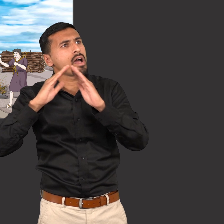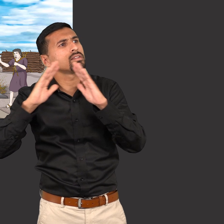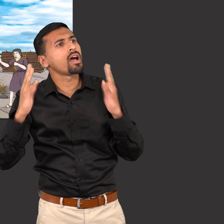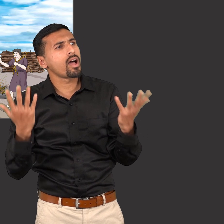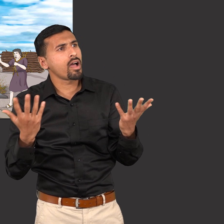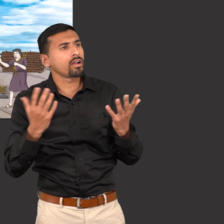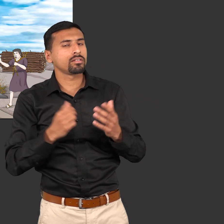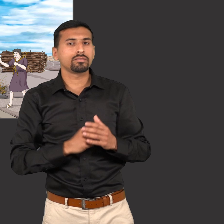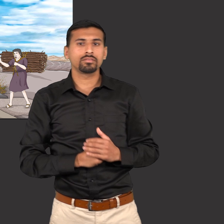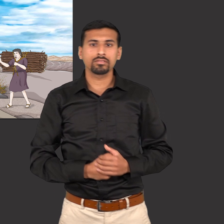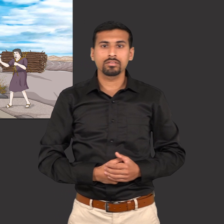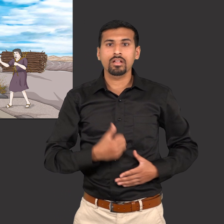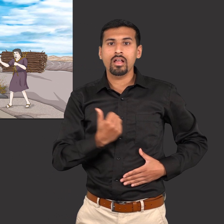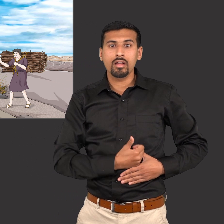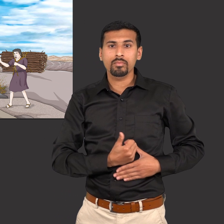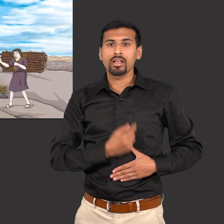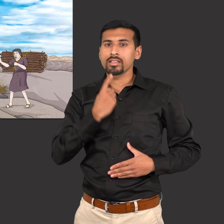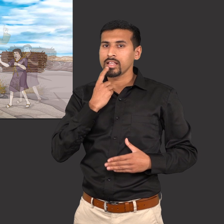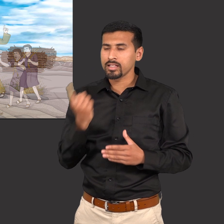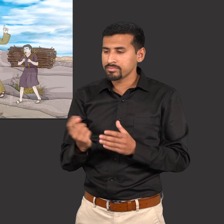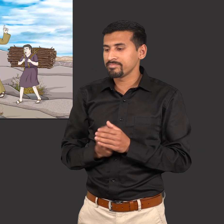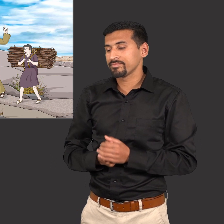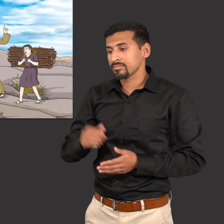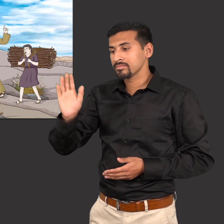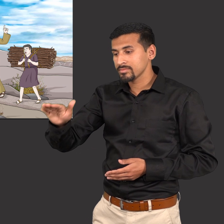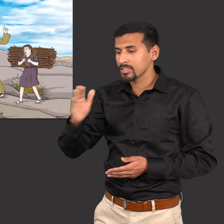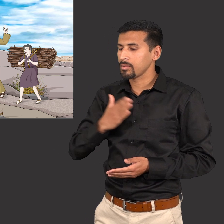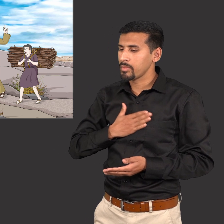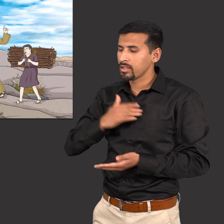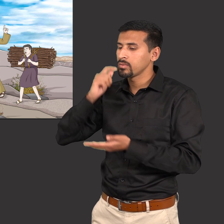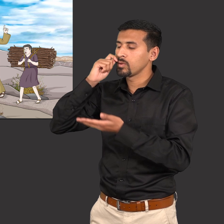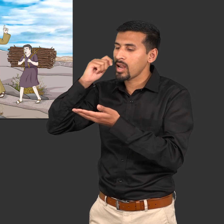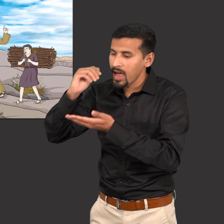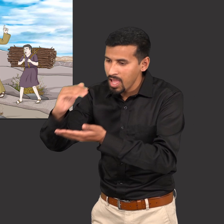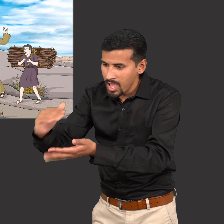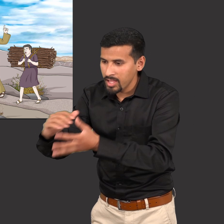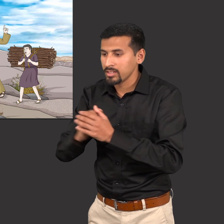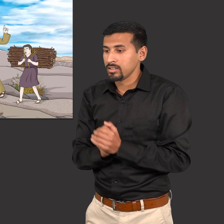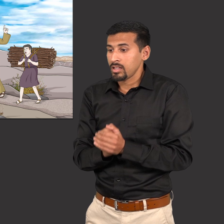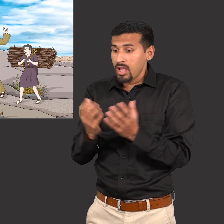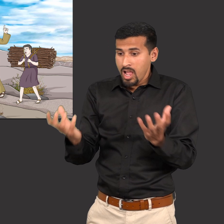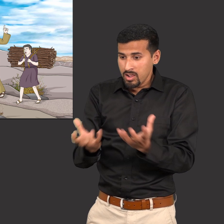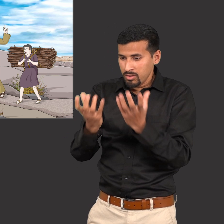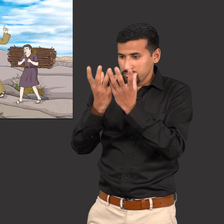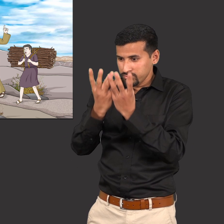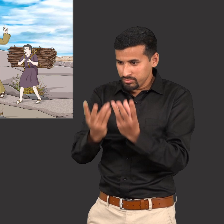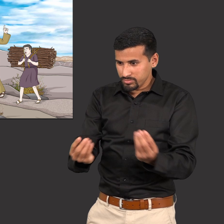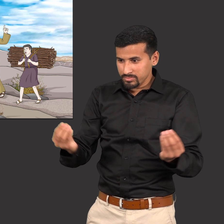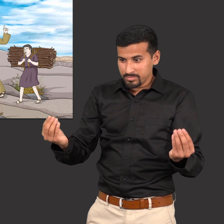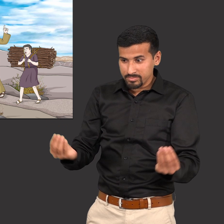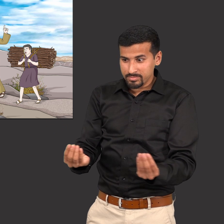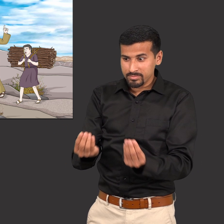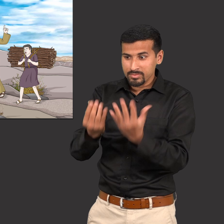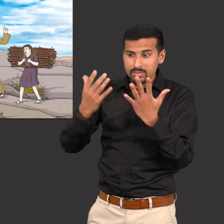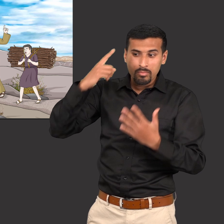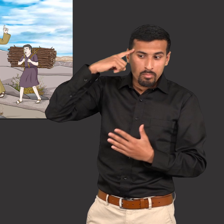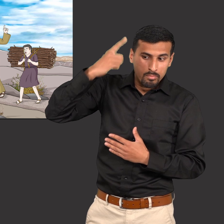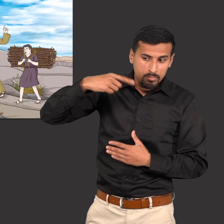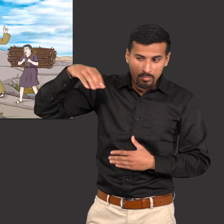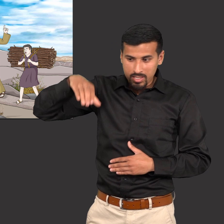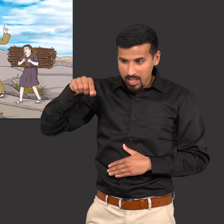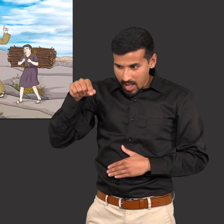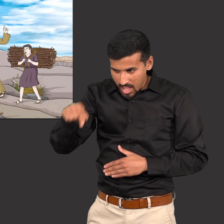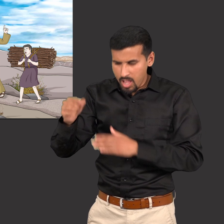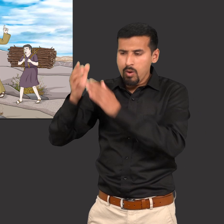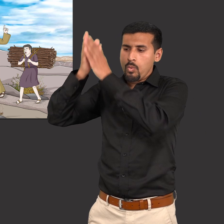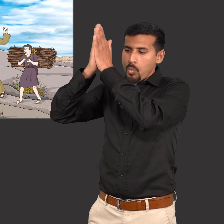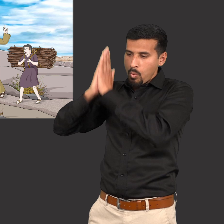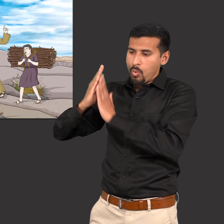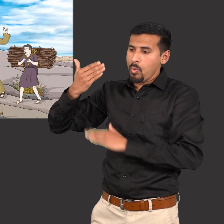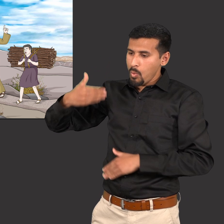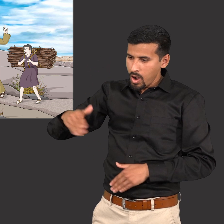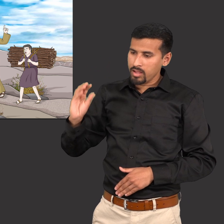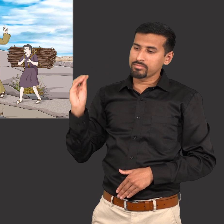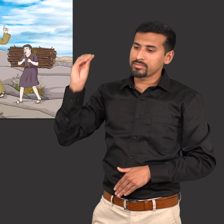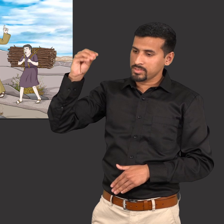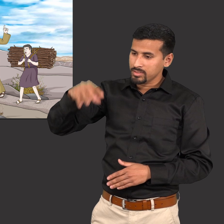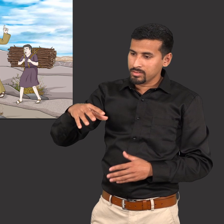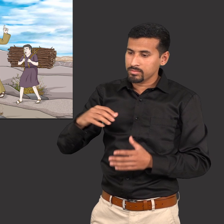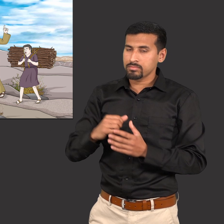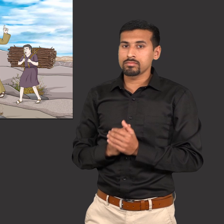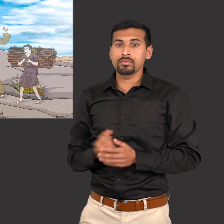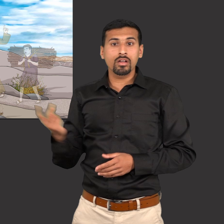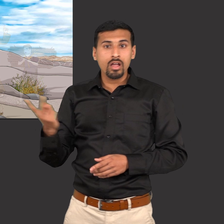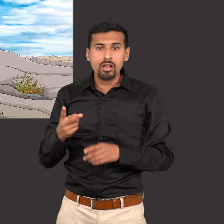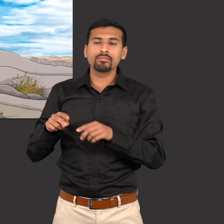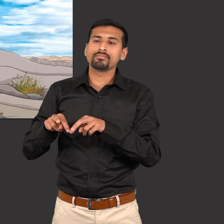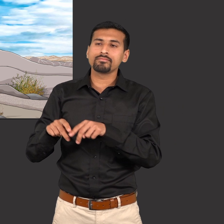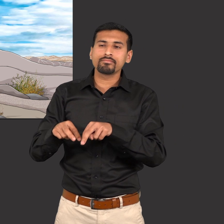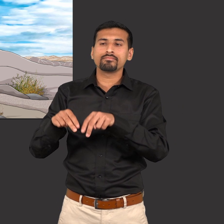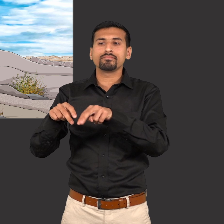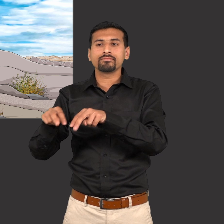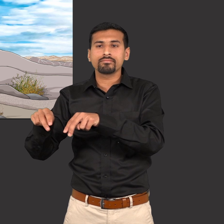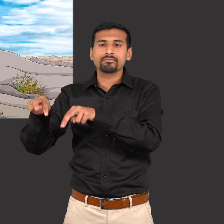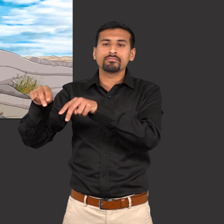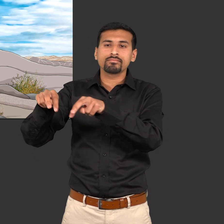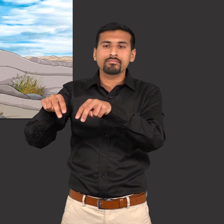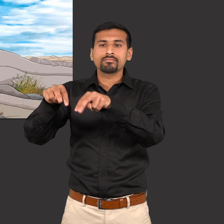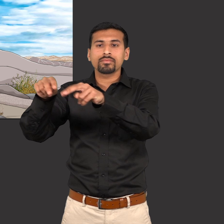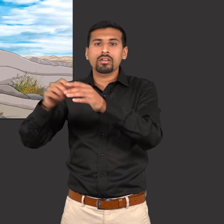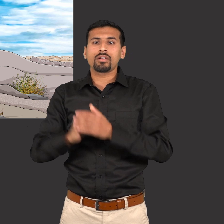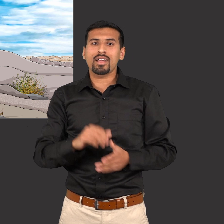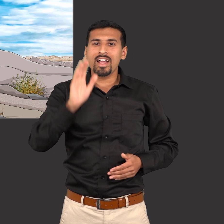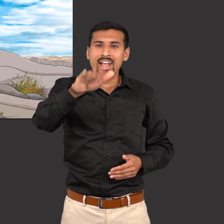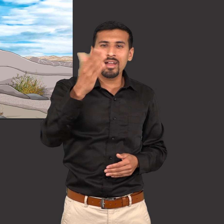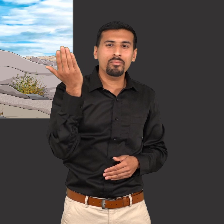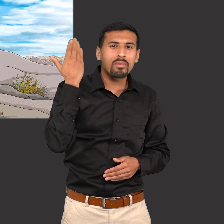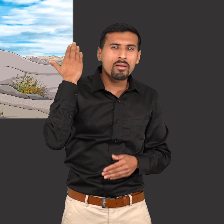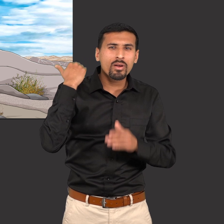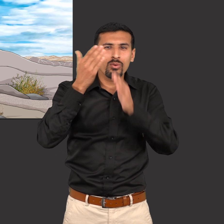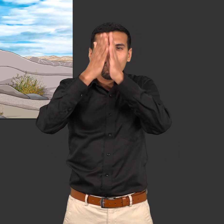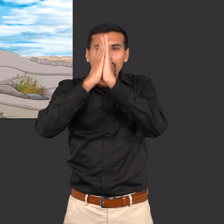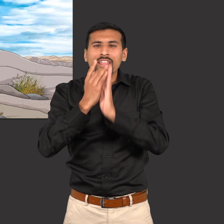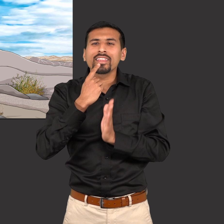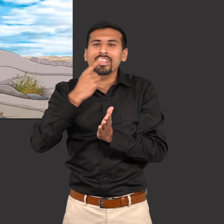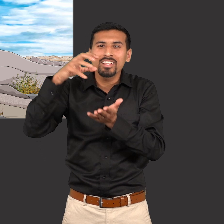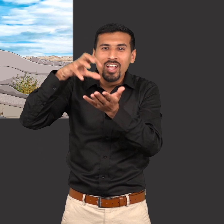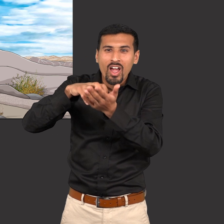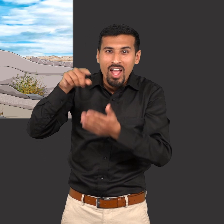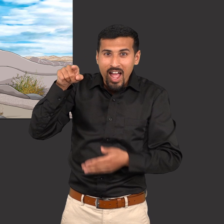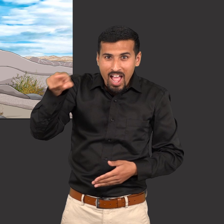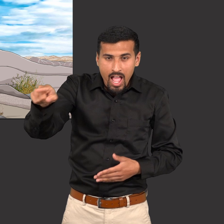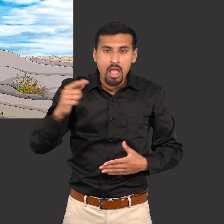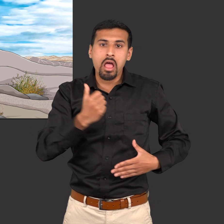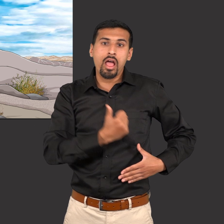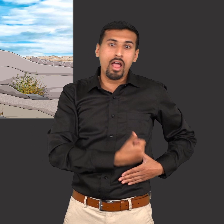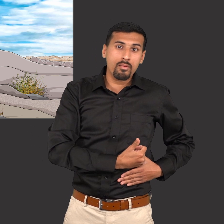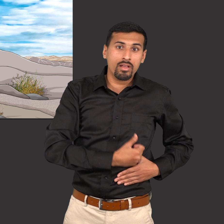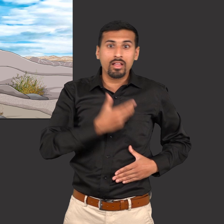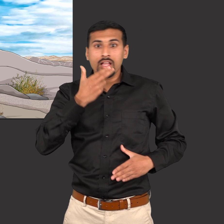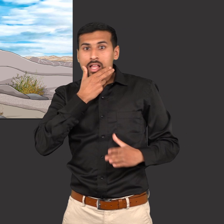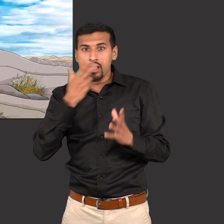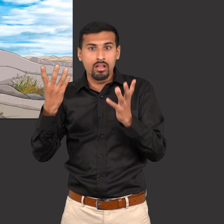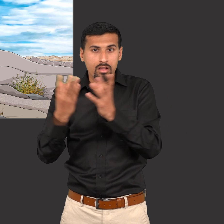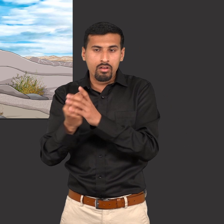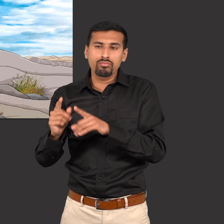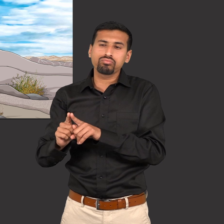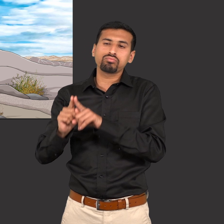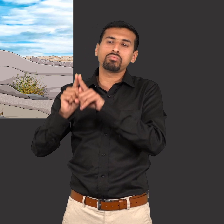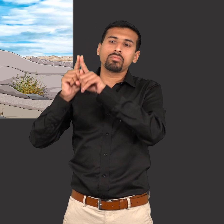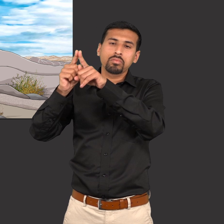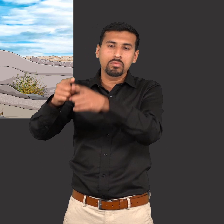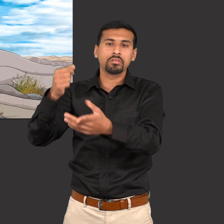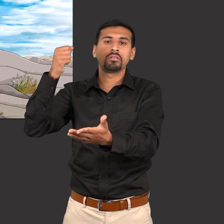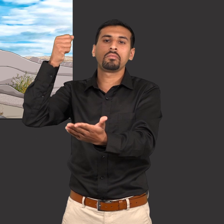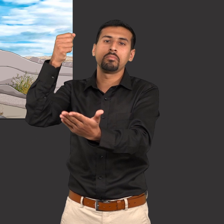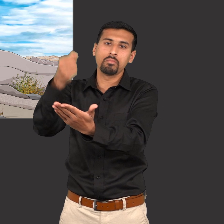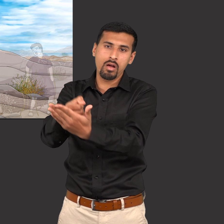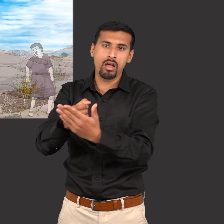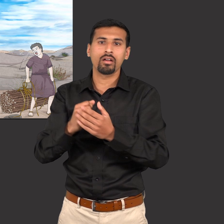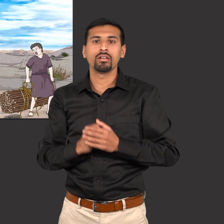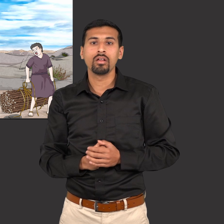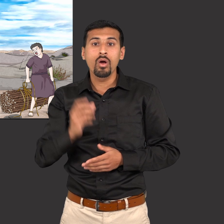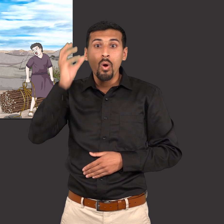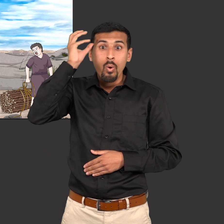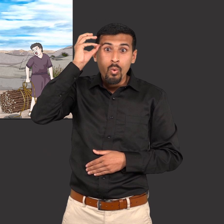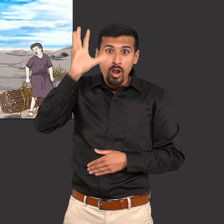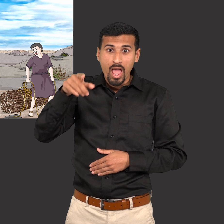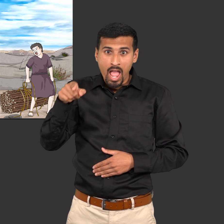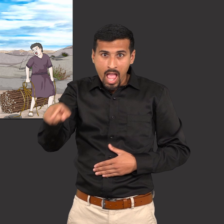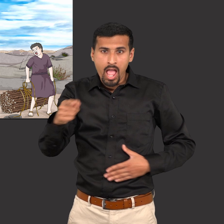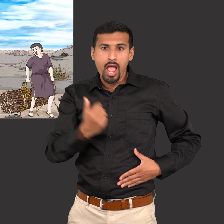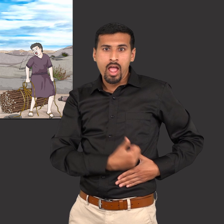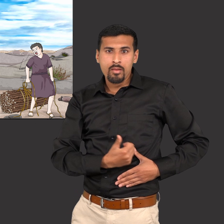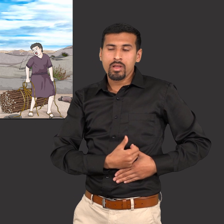Abraham answered, “God Himself will provide the lamb for the burnt offering, my son.” And the two walked on together.